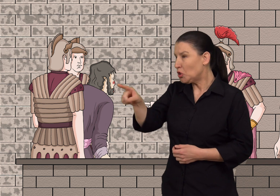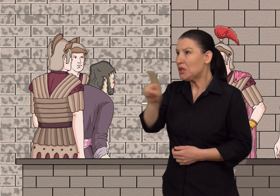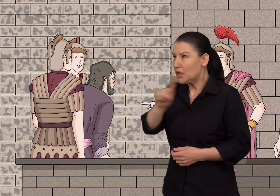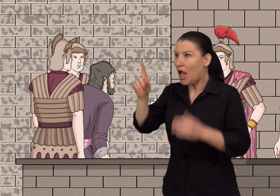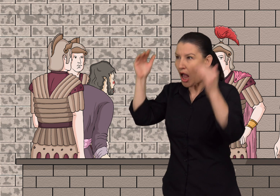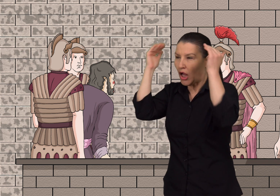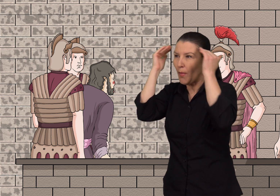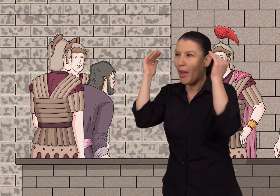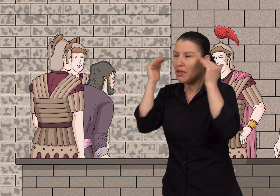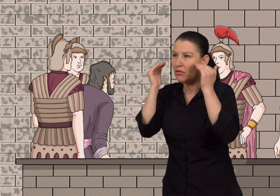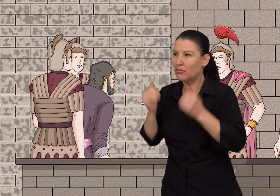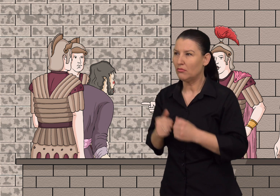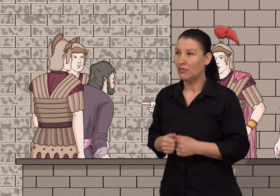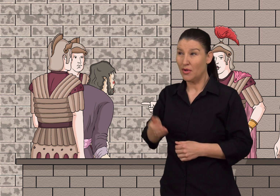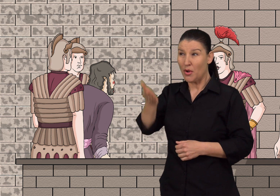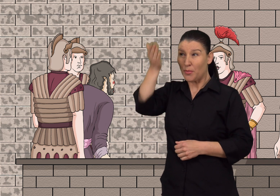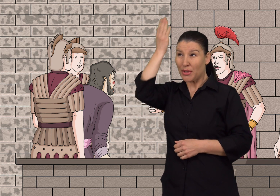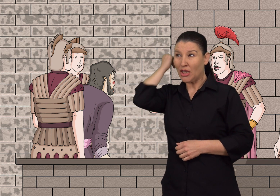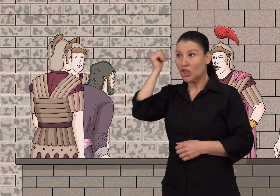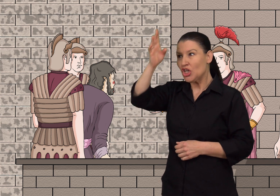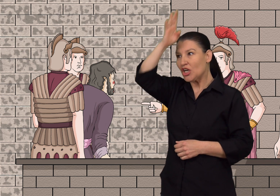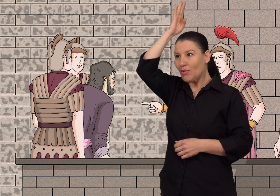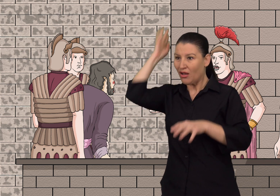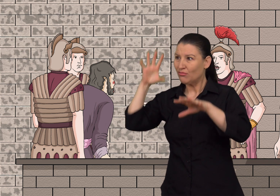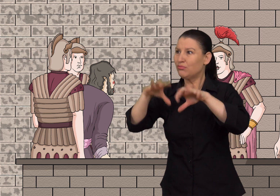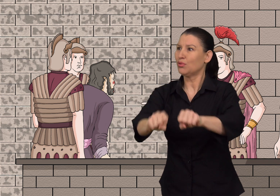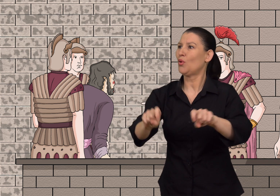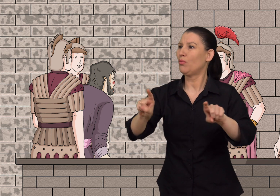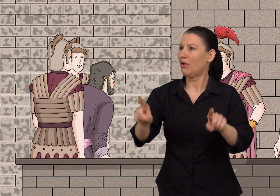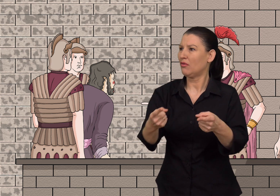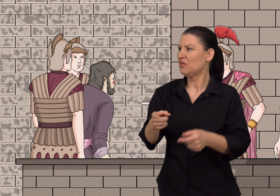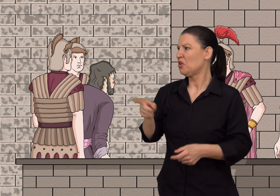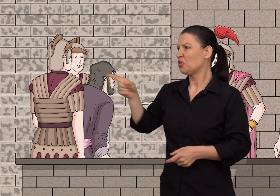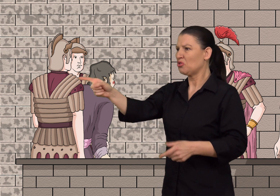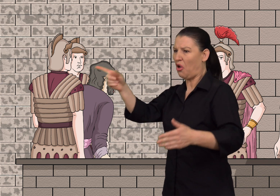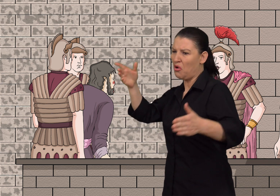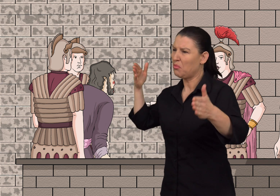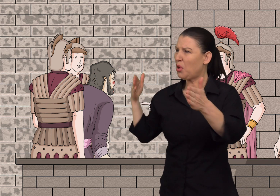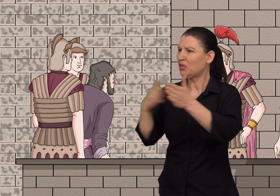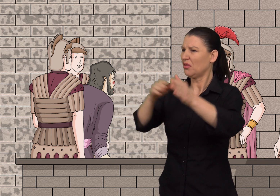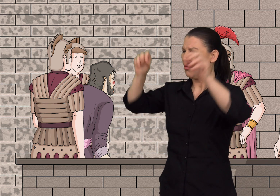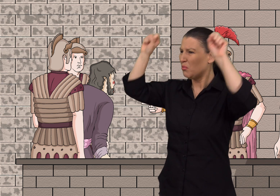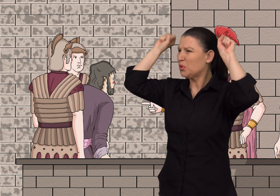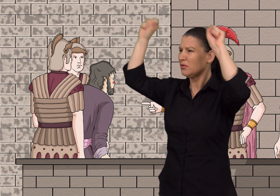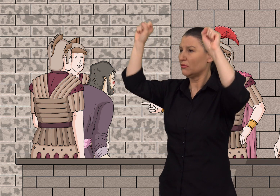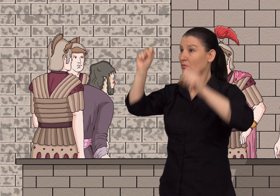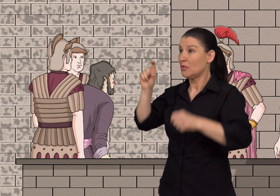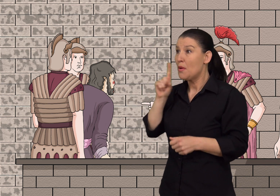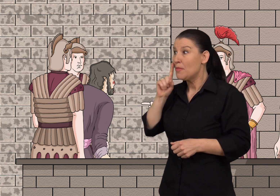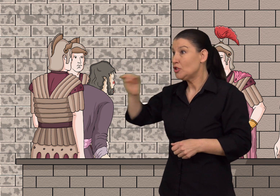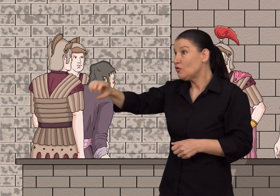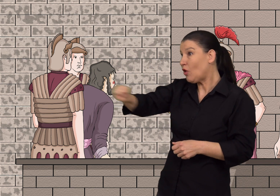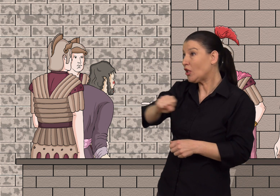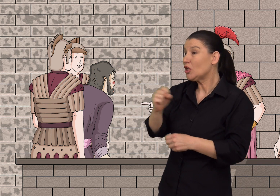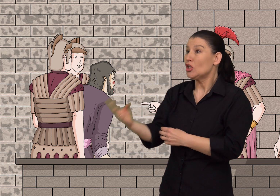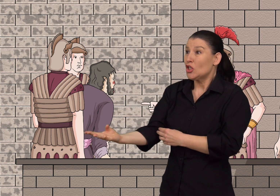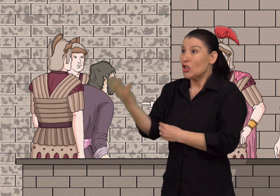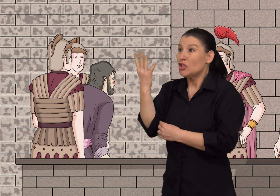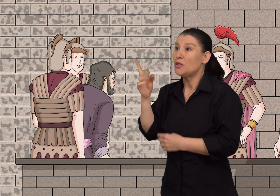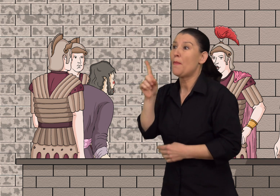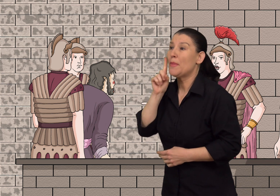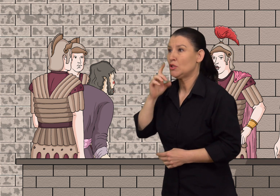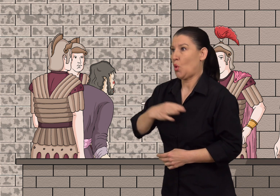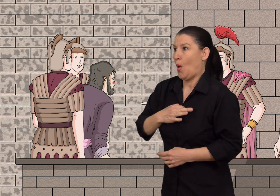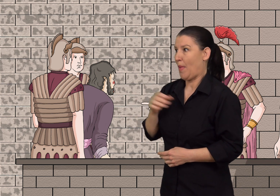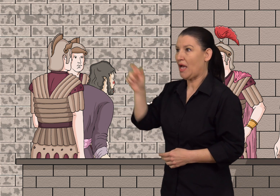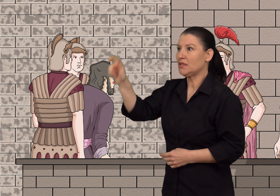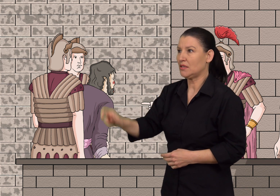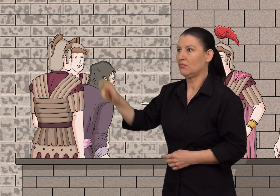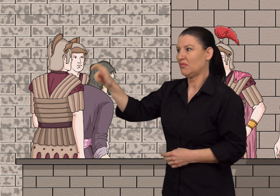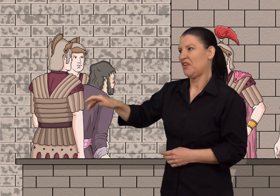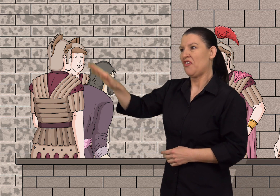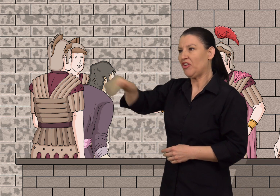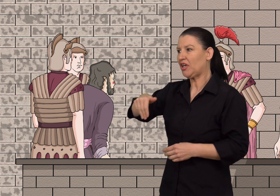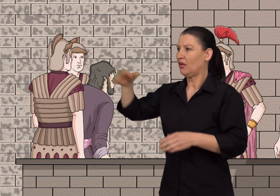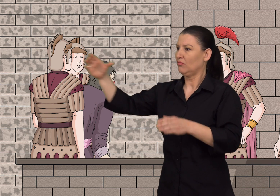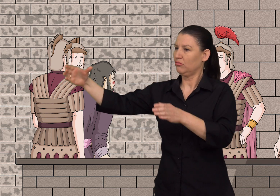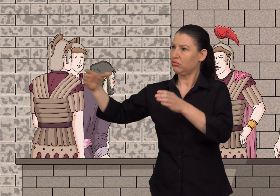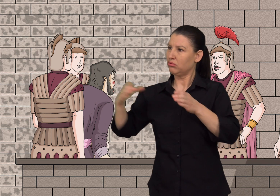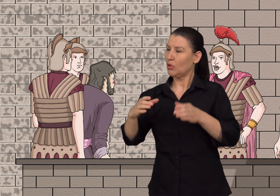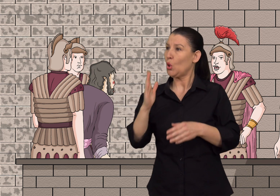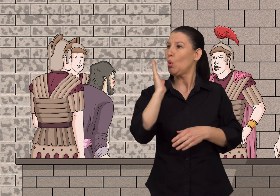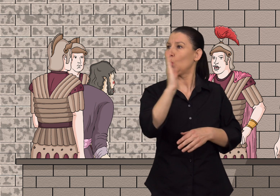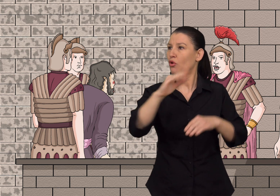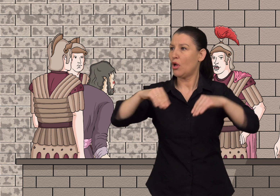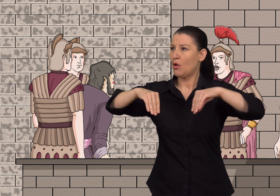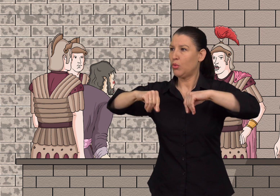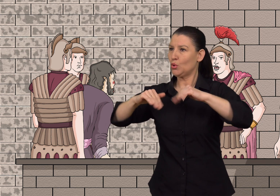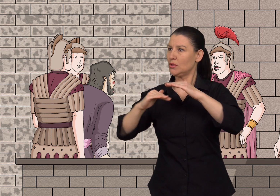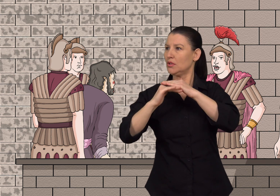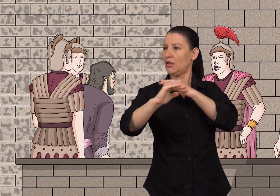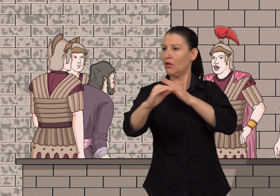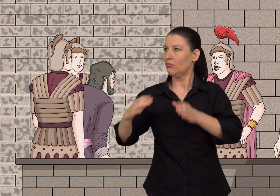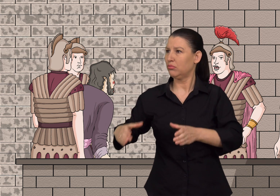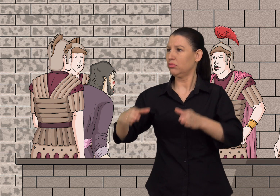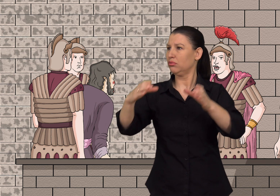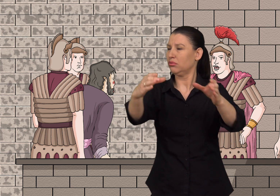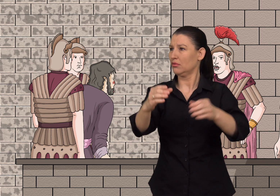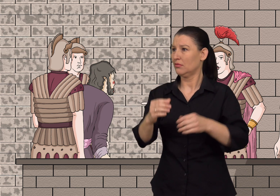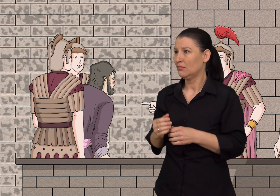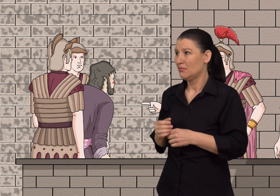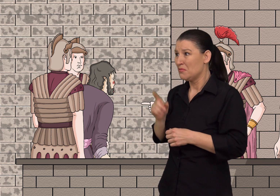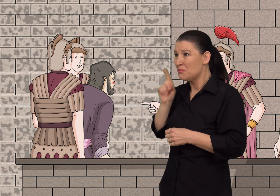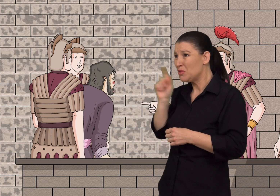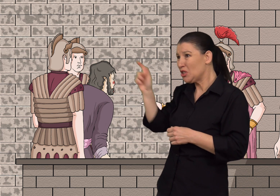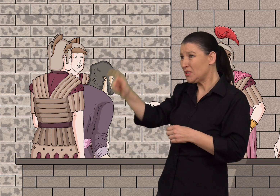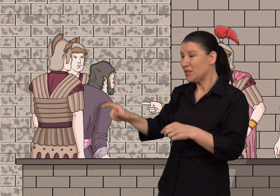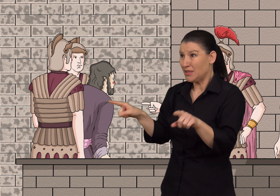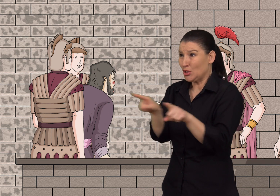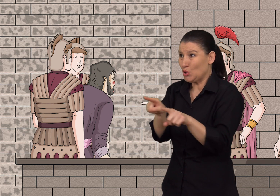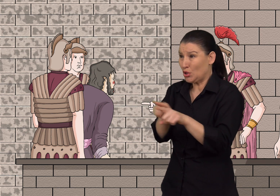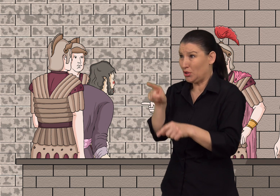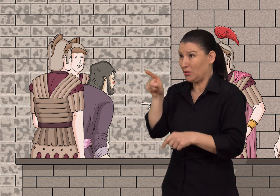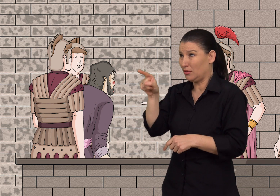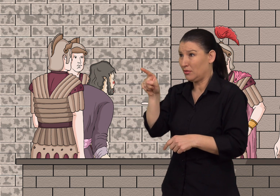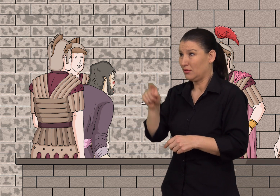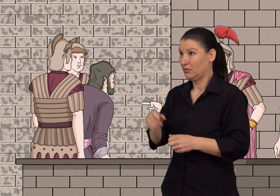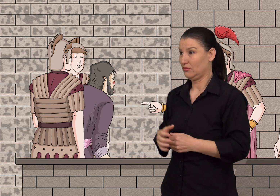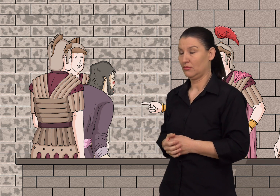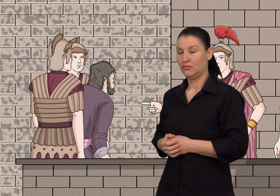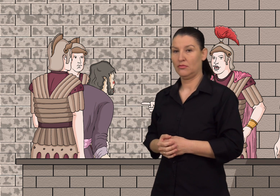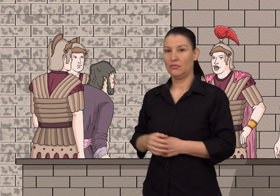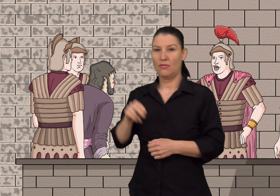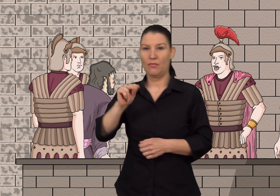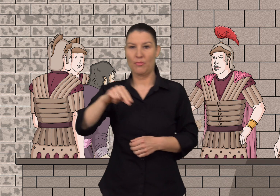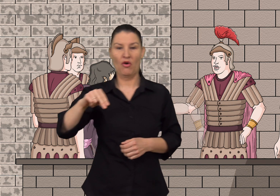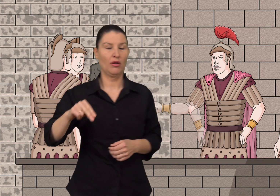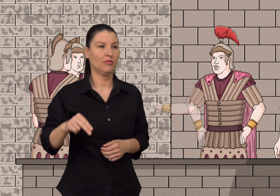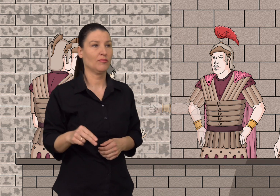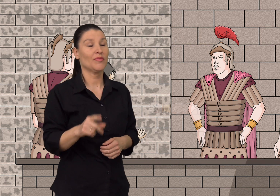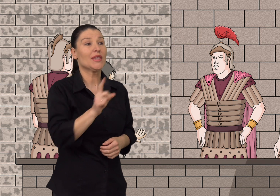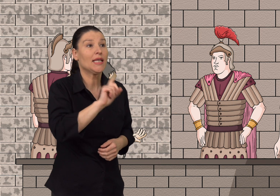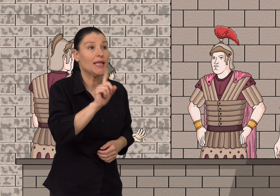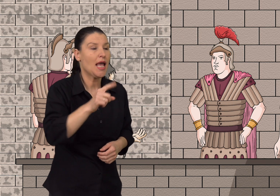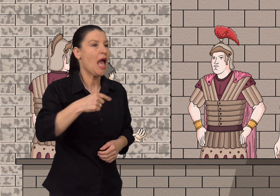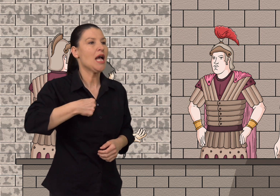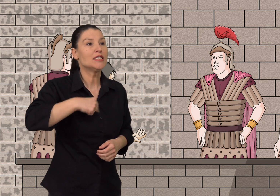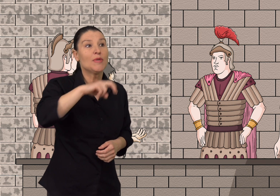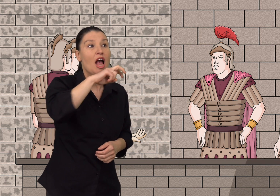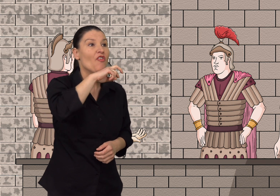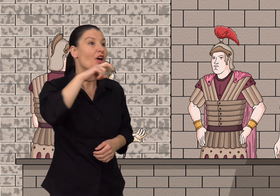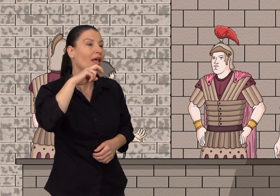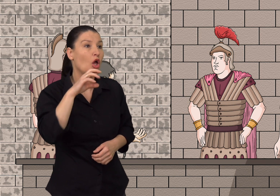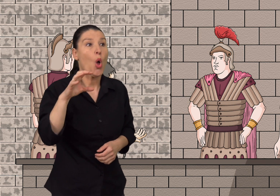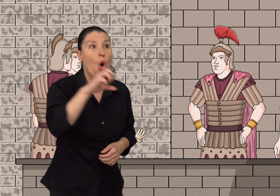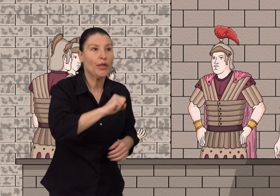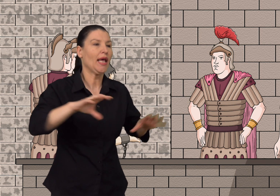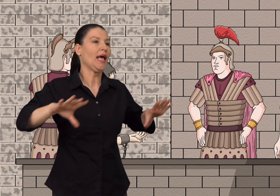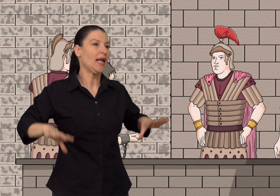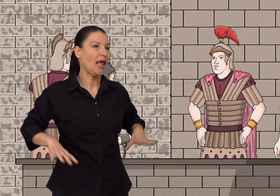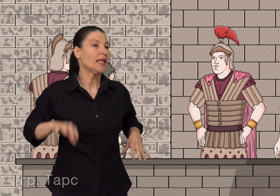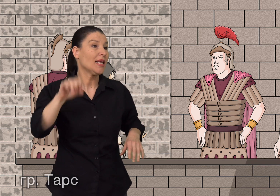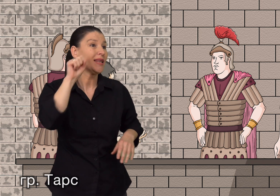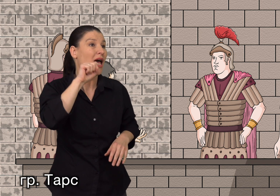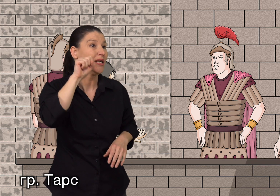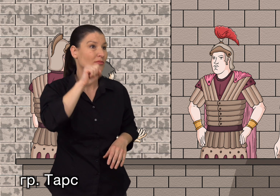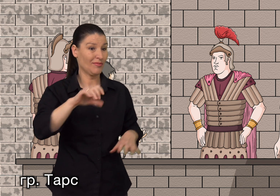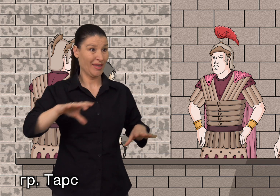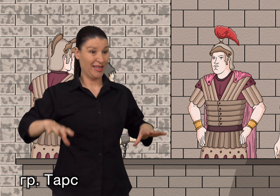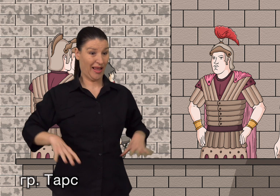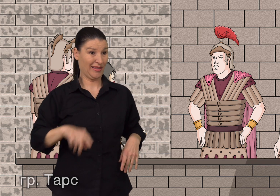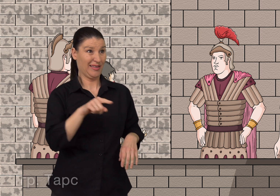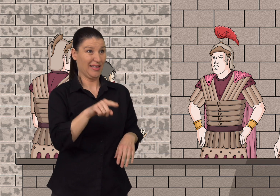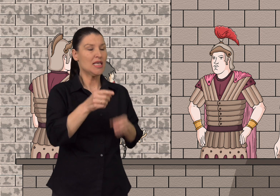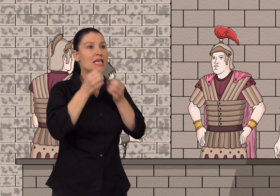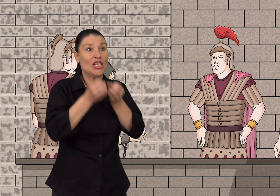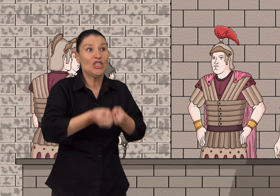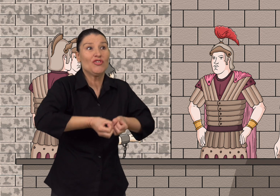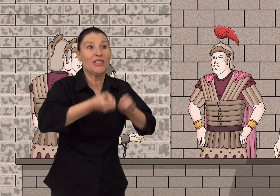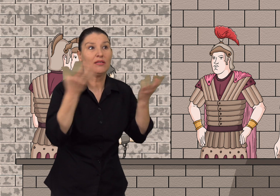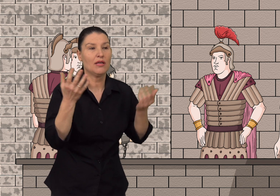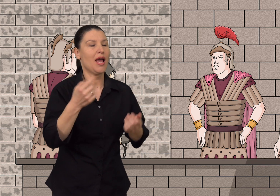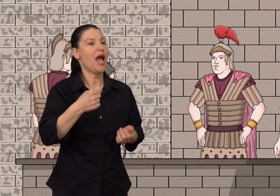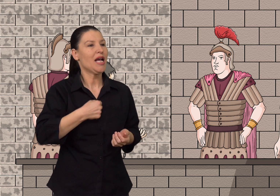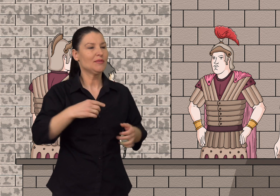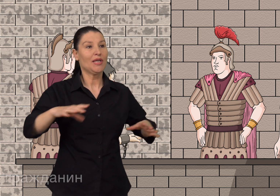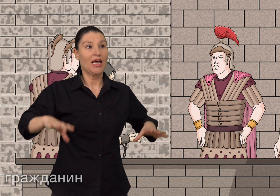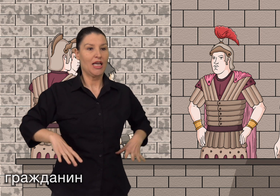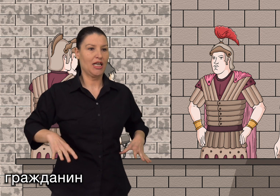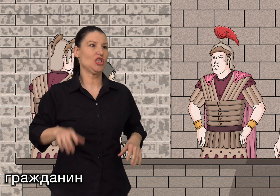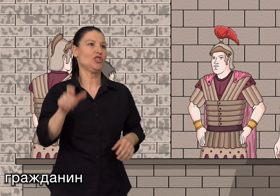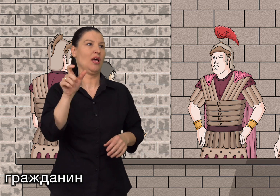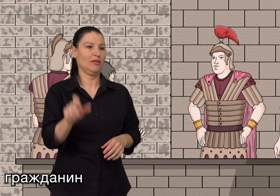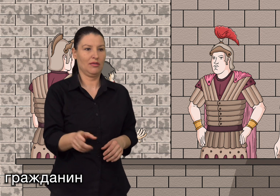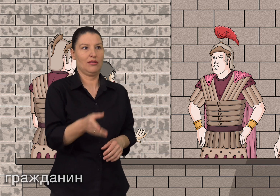“Aren’t you the Egyptian who incited a rebellion some time ago and led four thousand members of the ‘Assassins’ into the wilderness?”